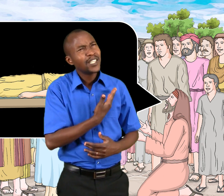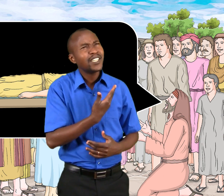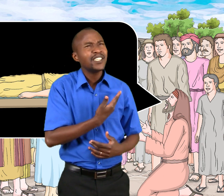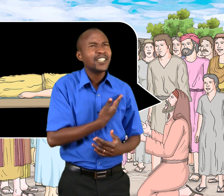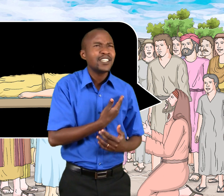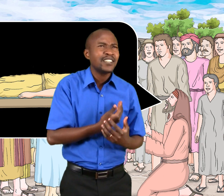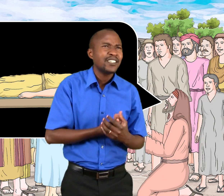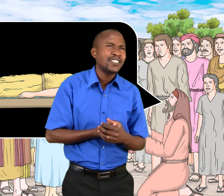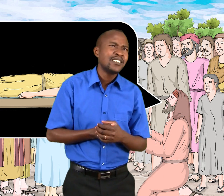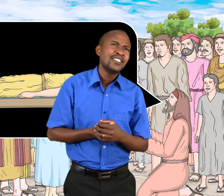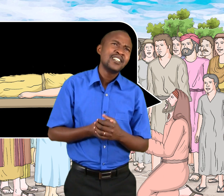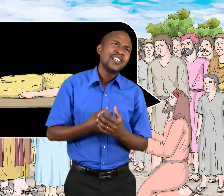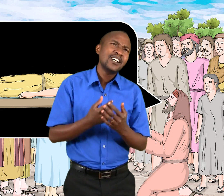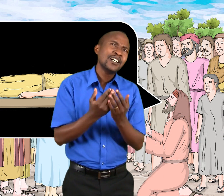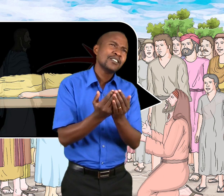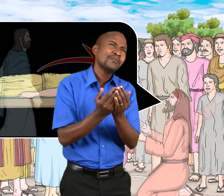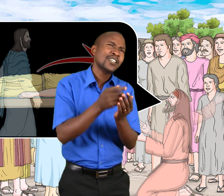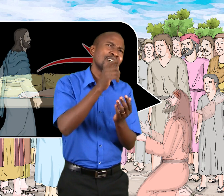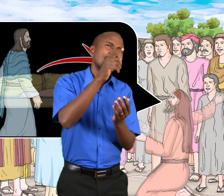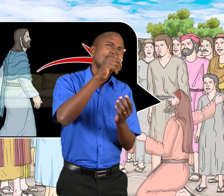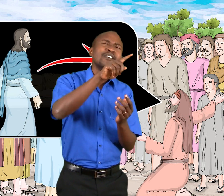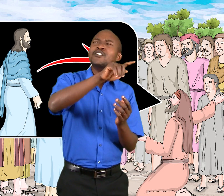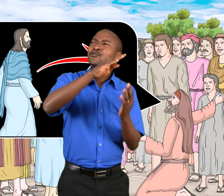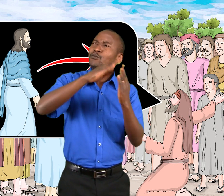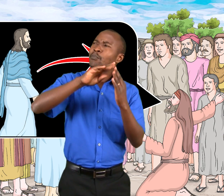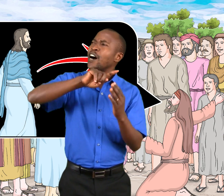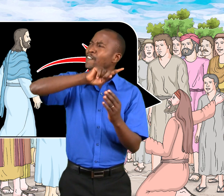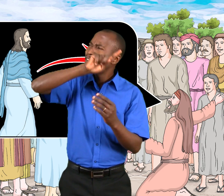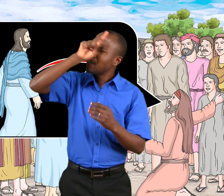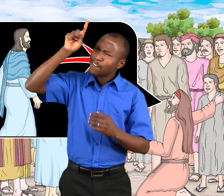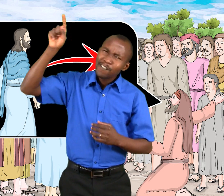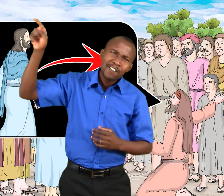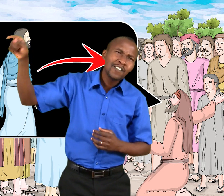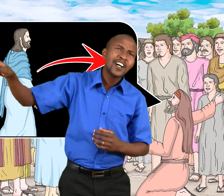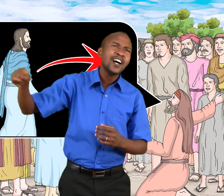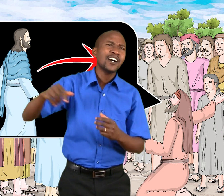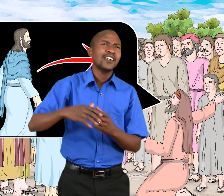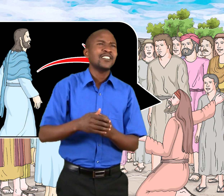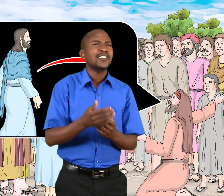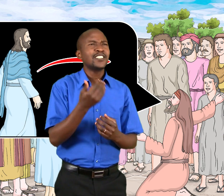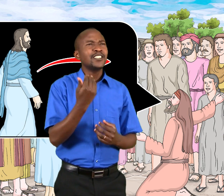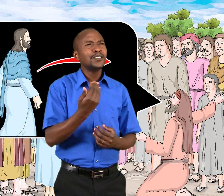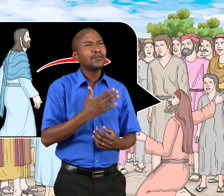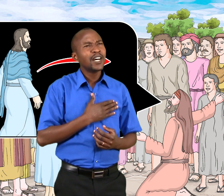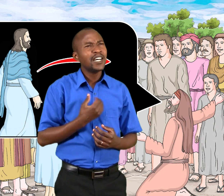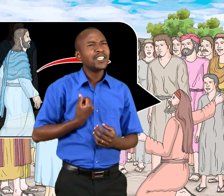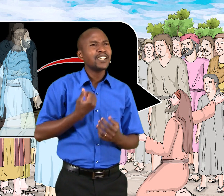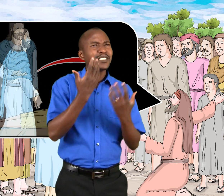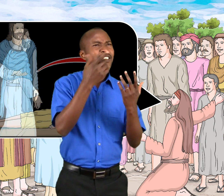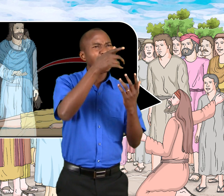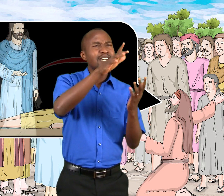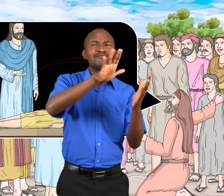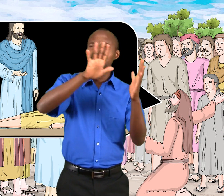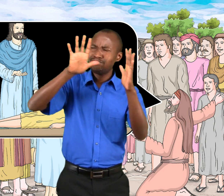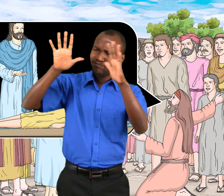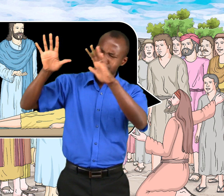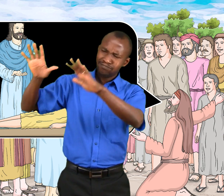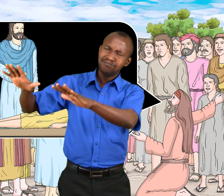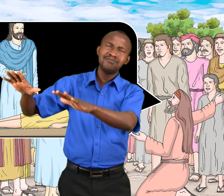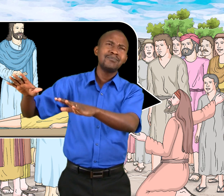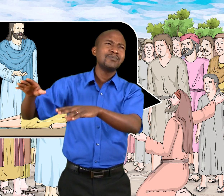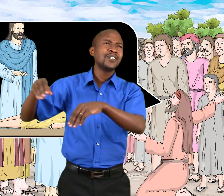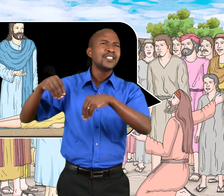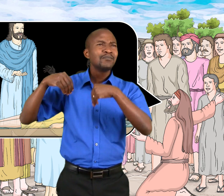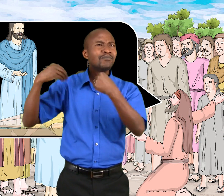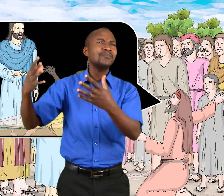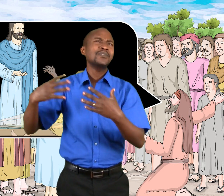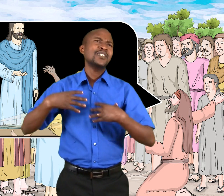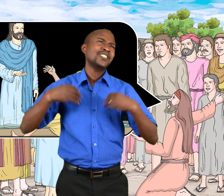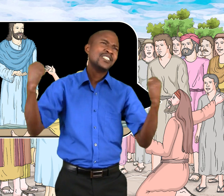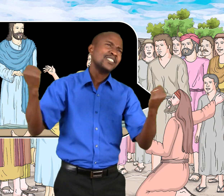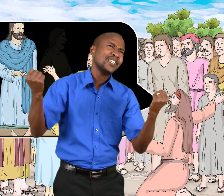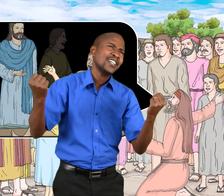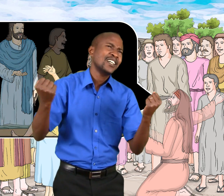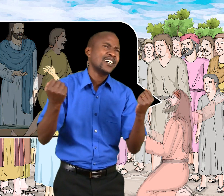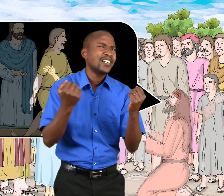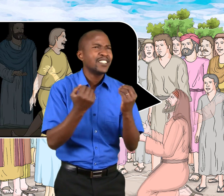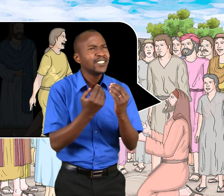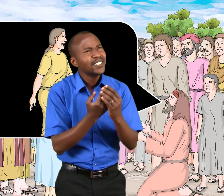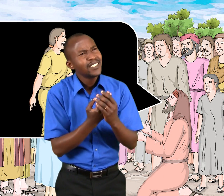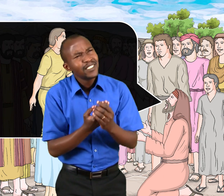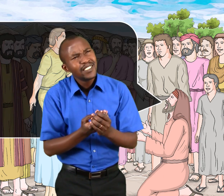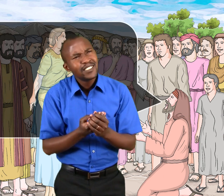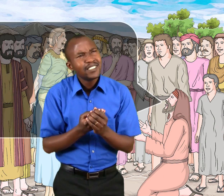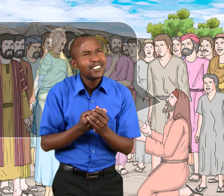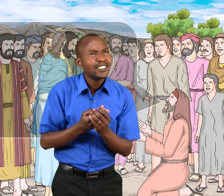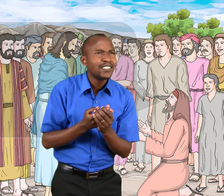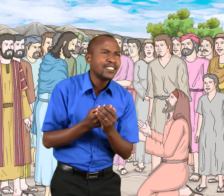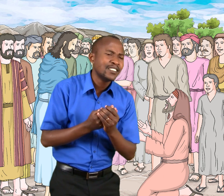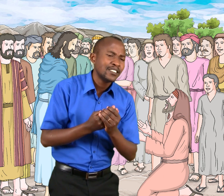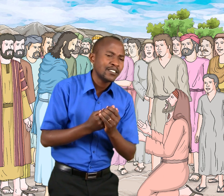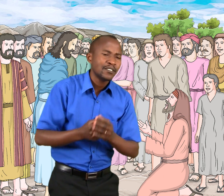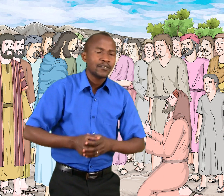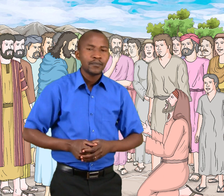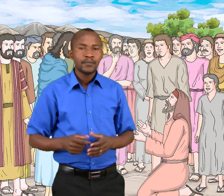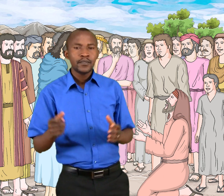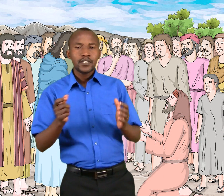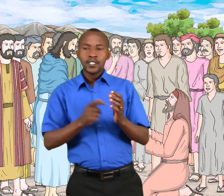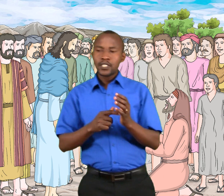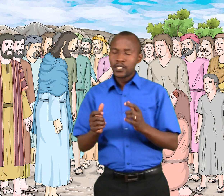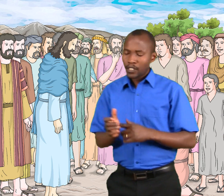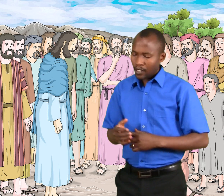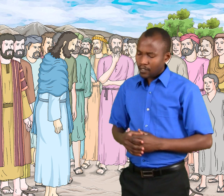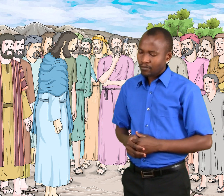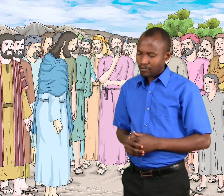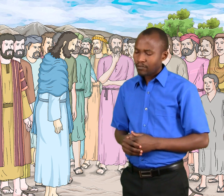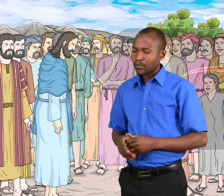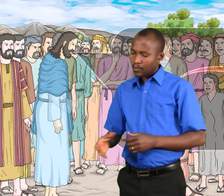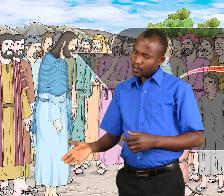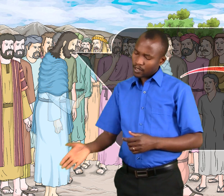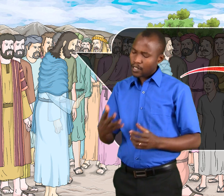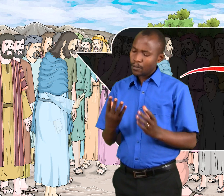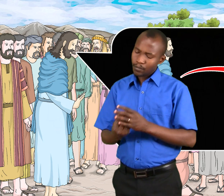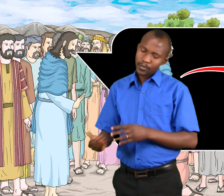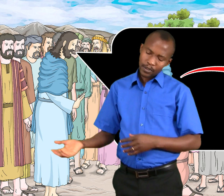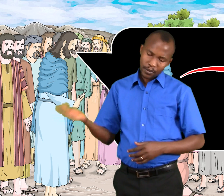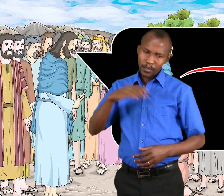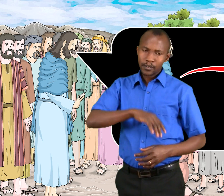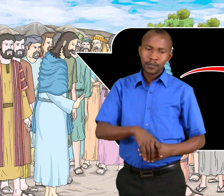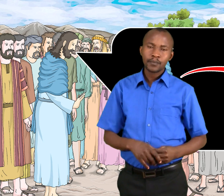Please come and place Your hands on her, so that she will be healed and live.”